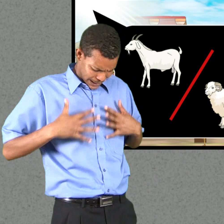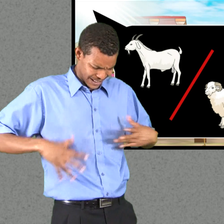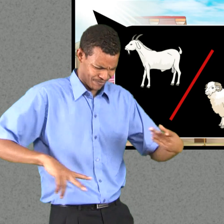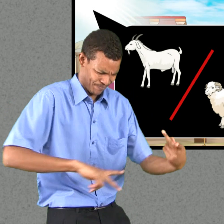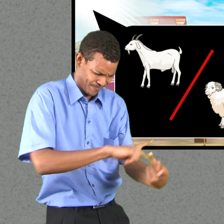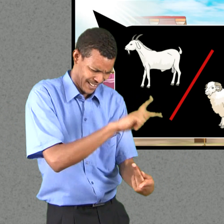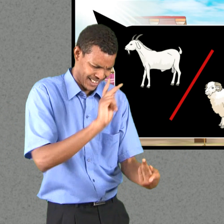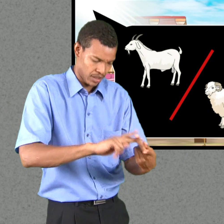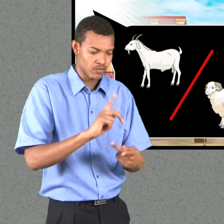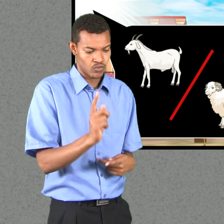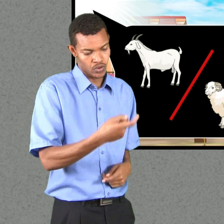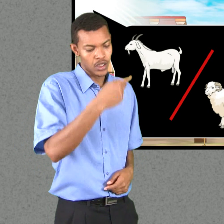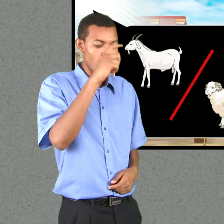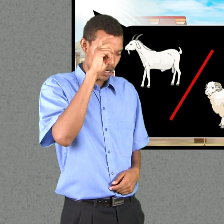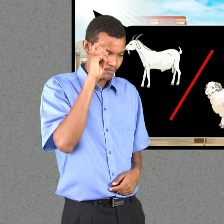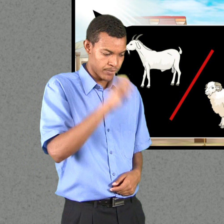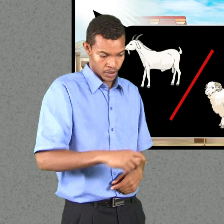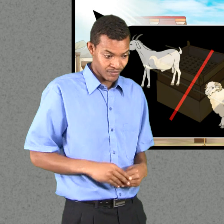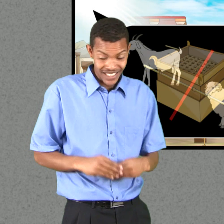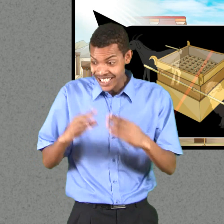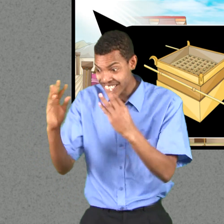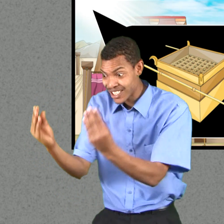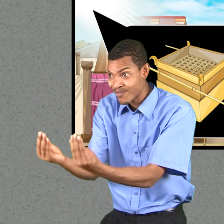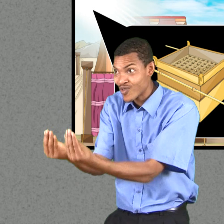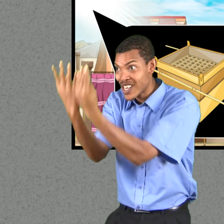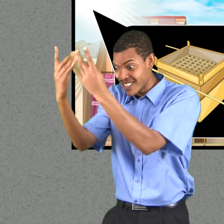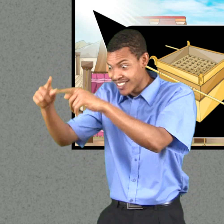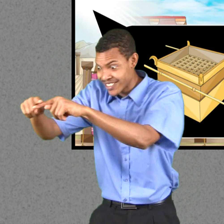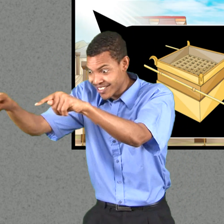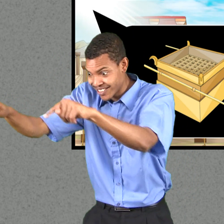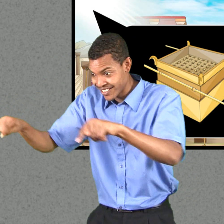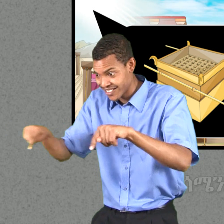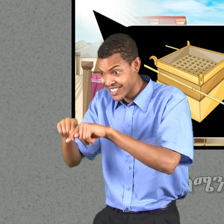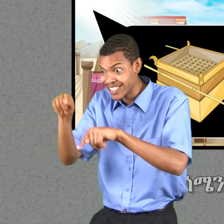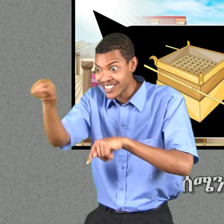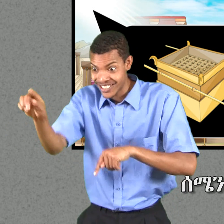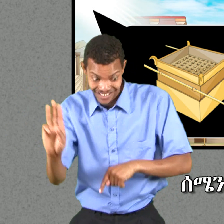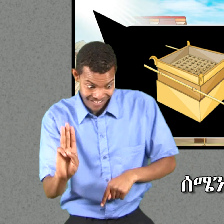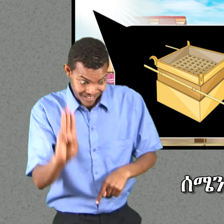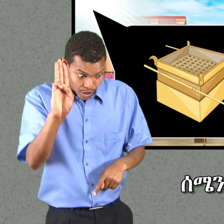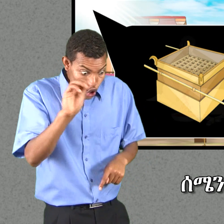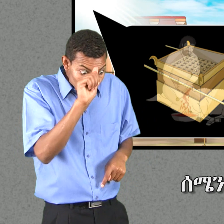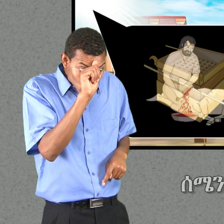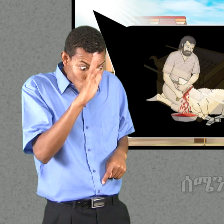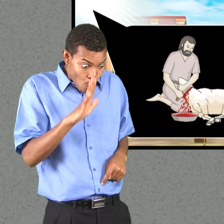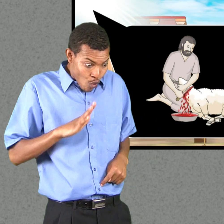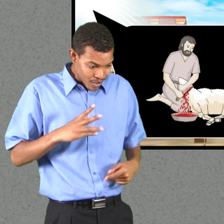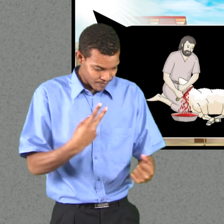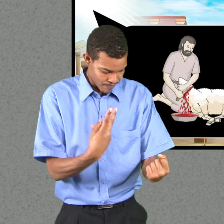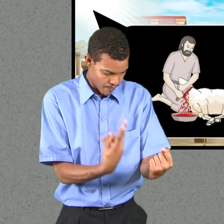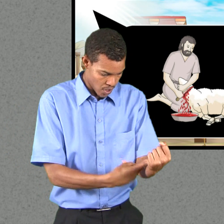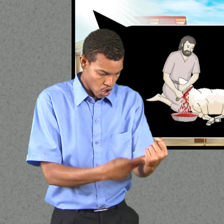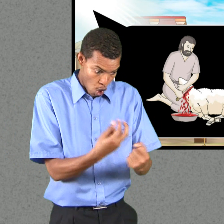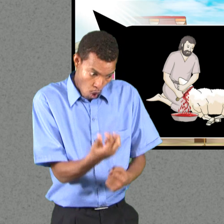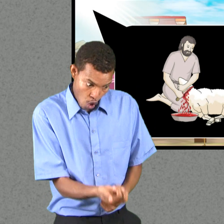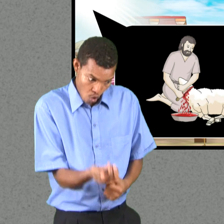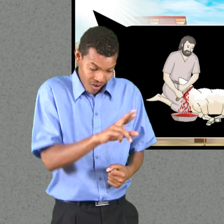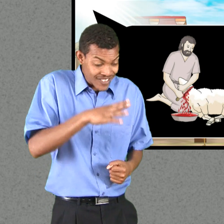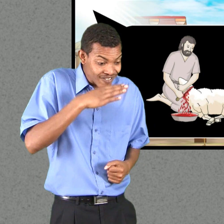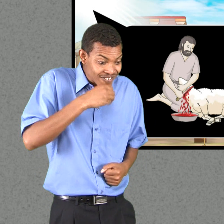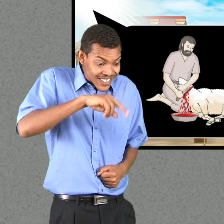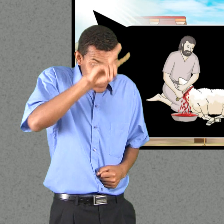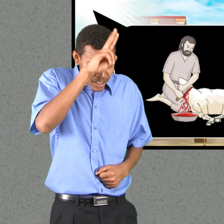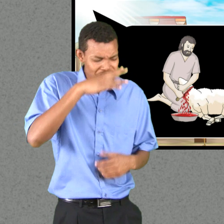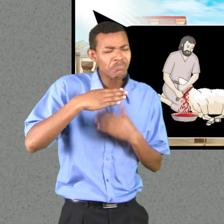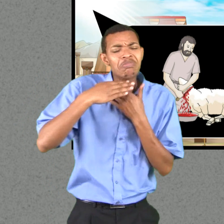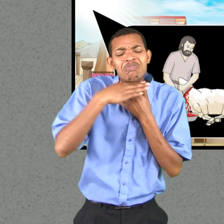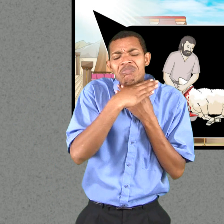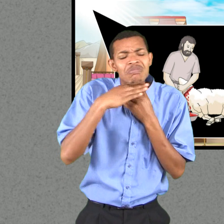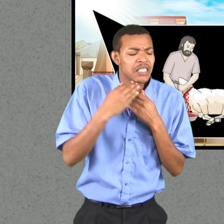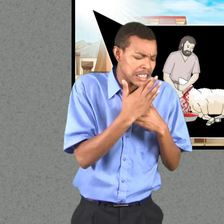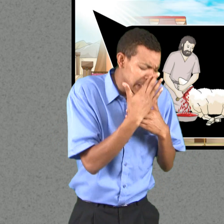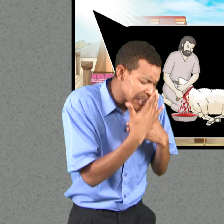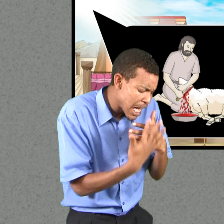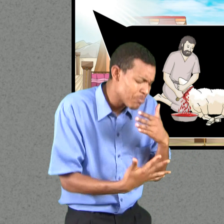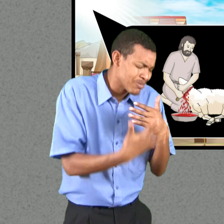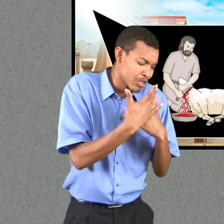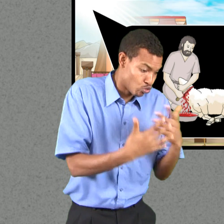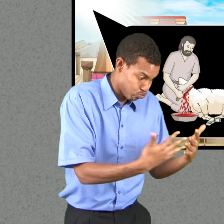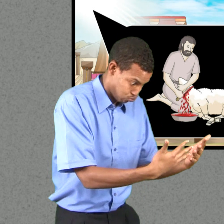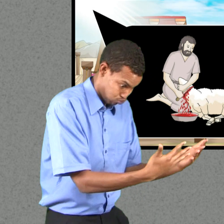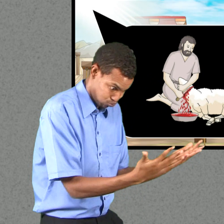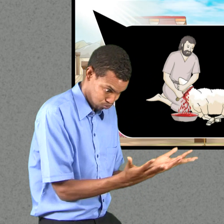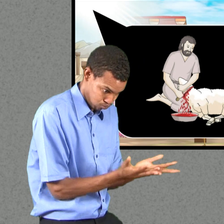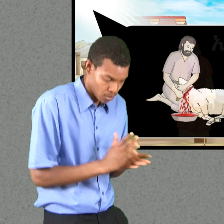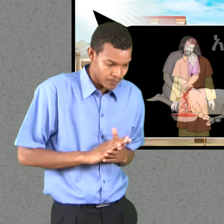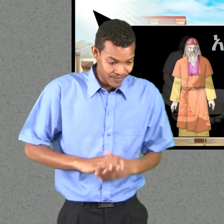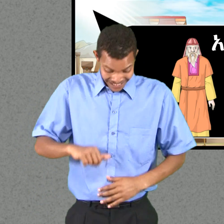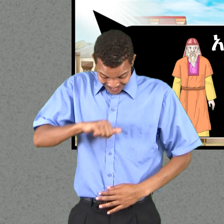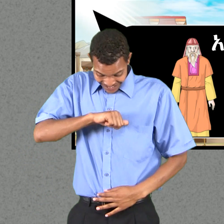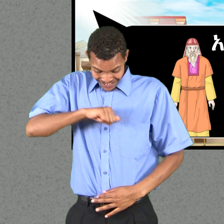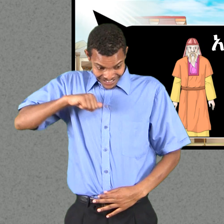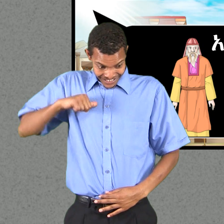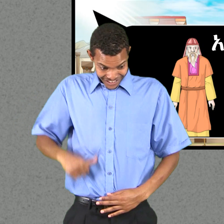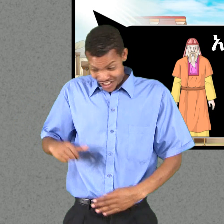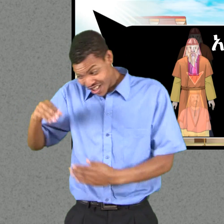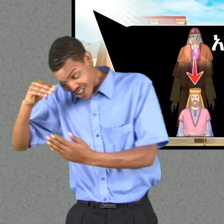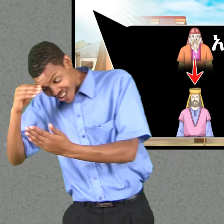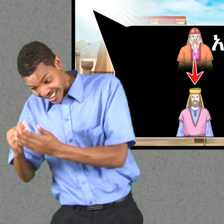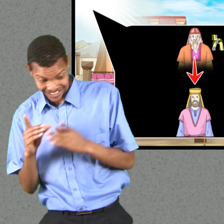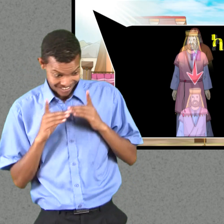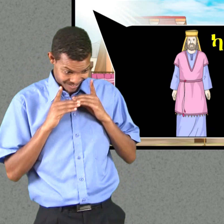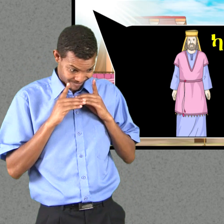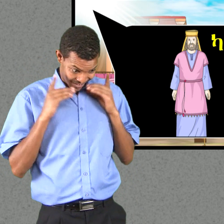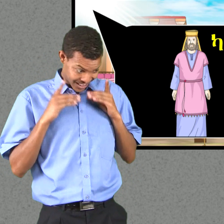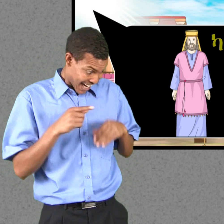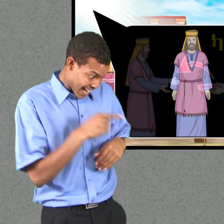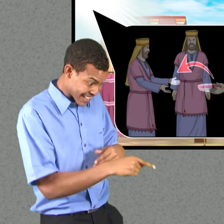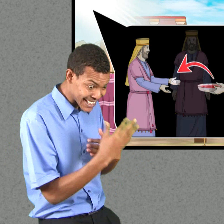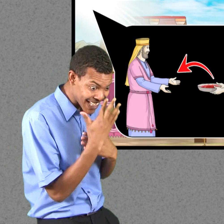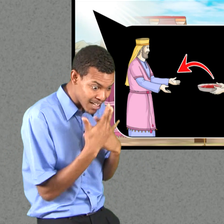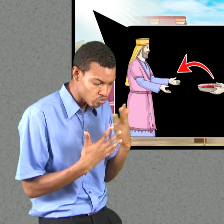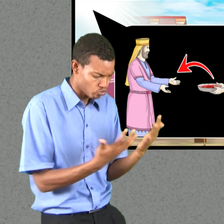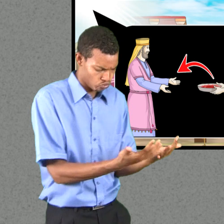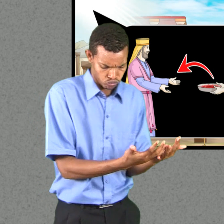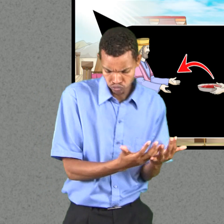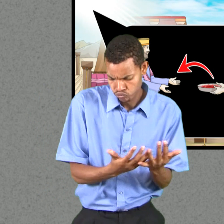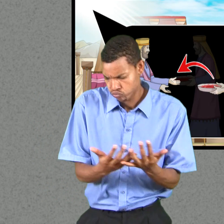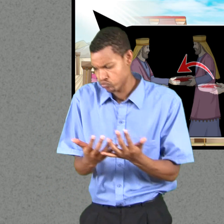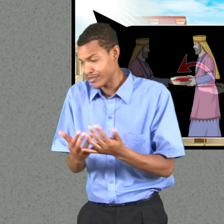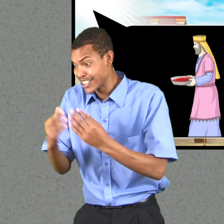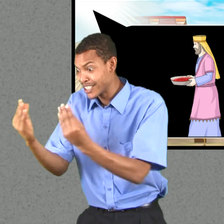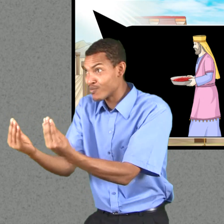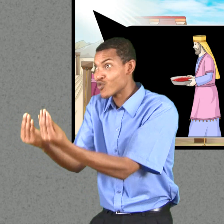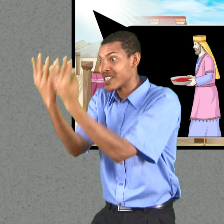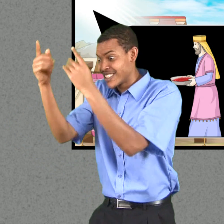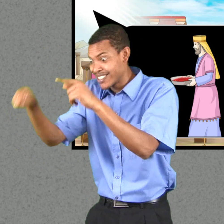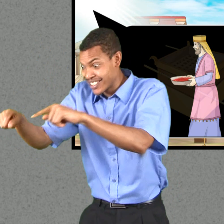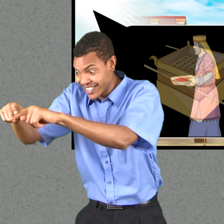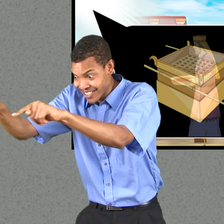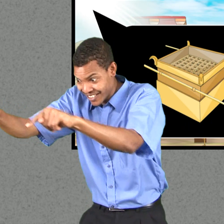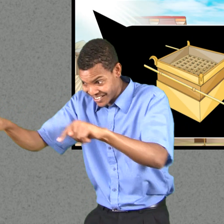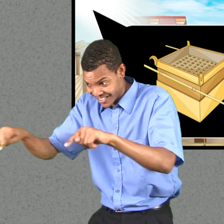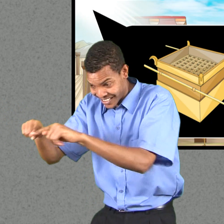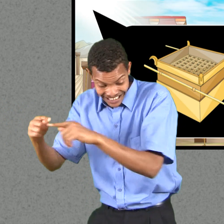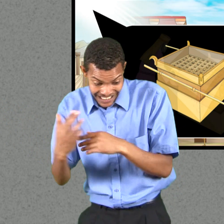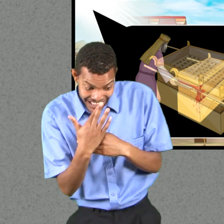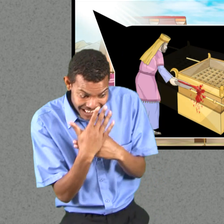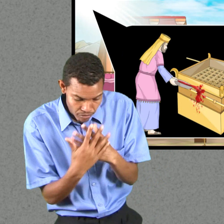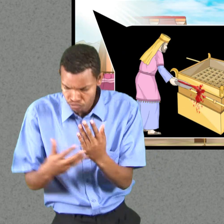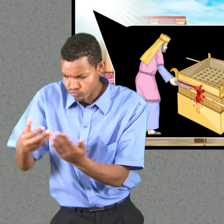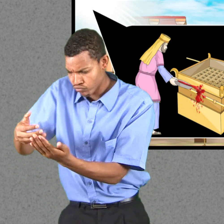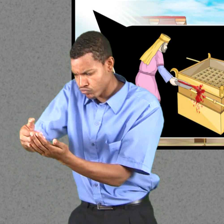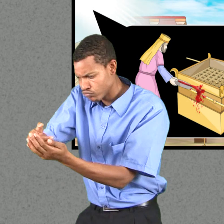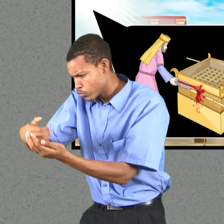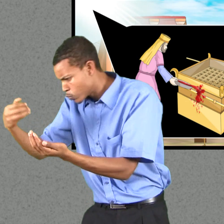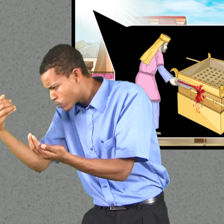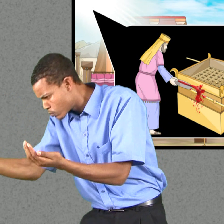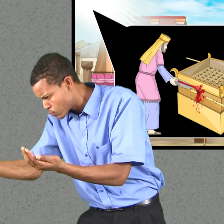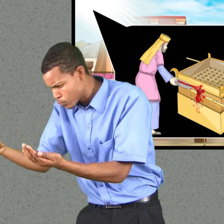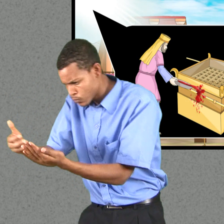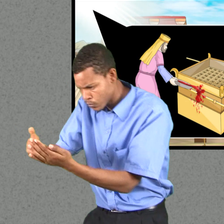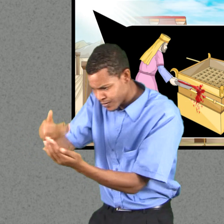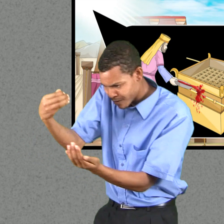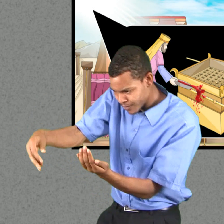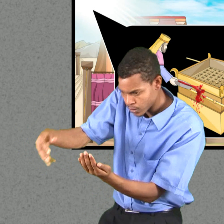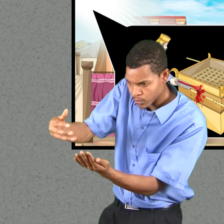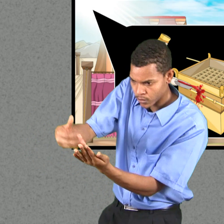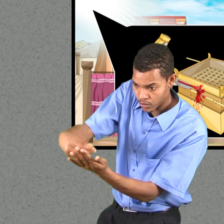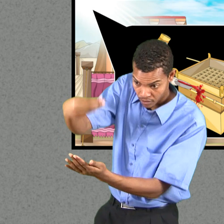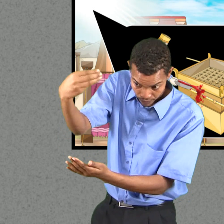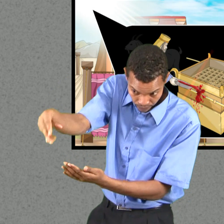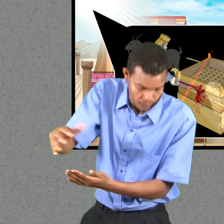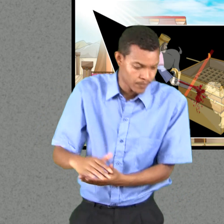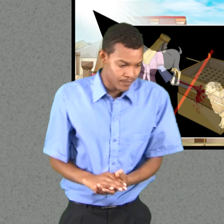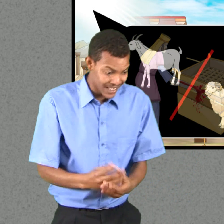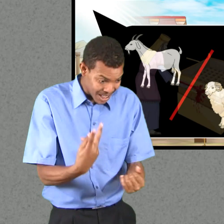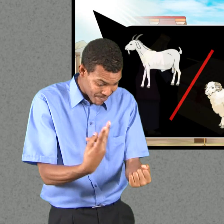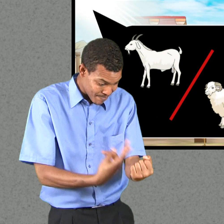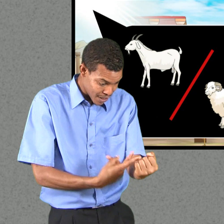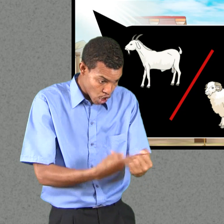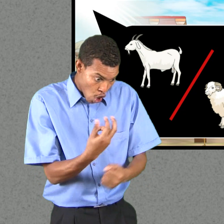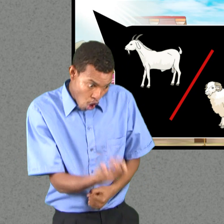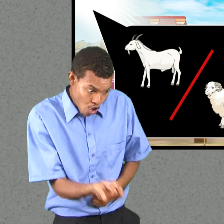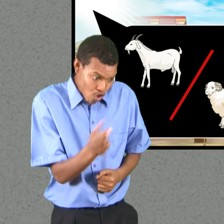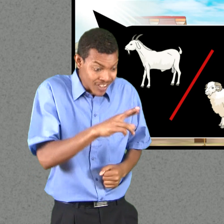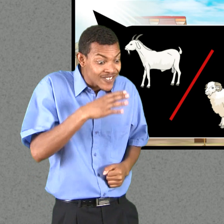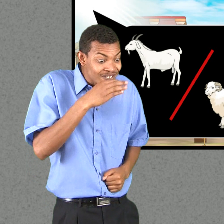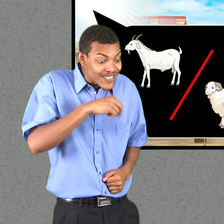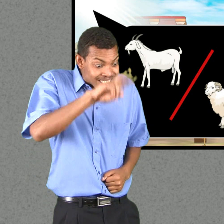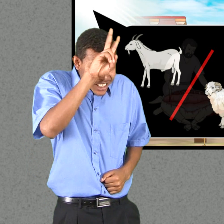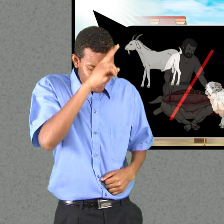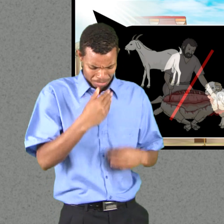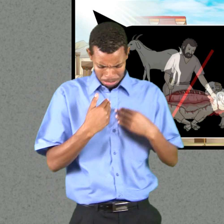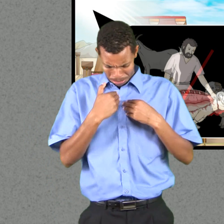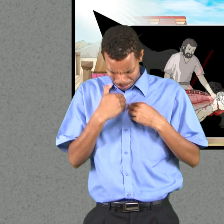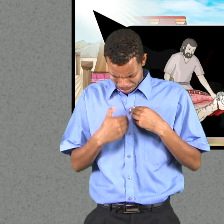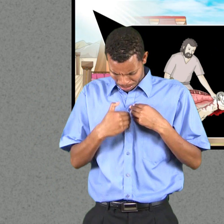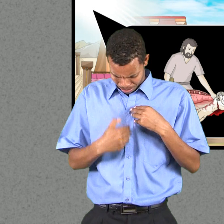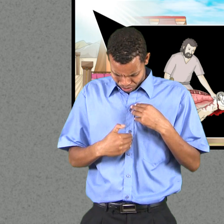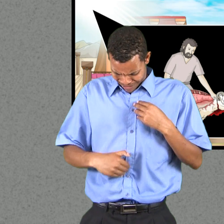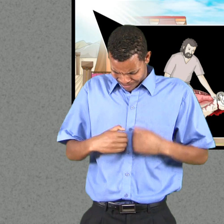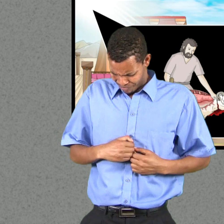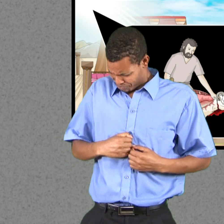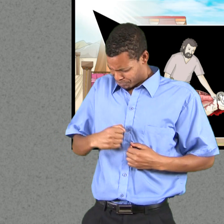He shall slaughter it on the north side of the altar before the LORD, and Aaron’s sons the priests are to sprinkle its blood against the altar on all sides.